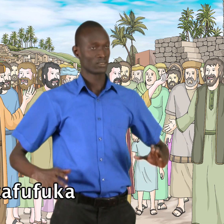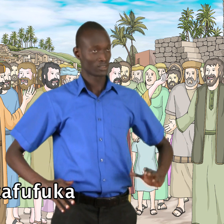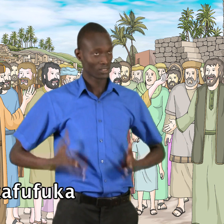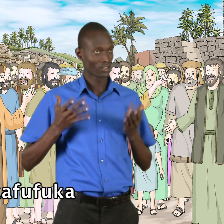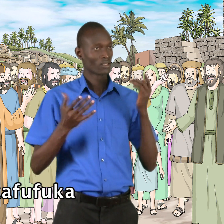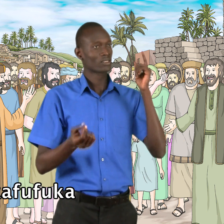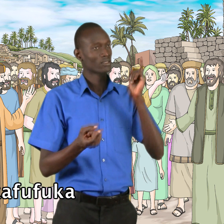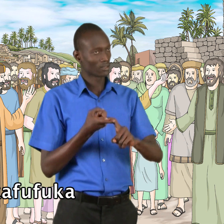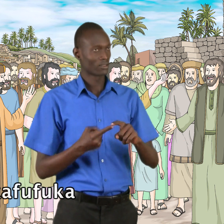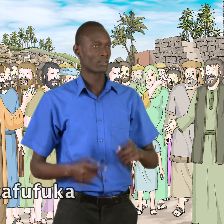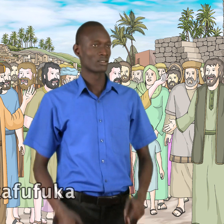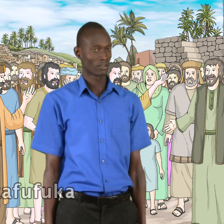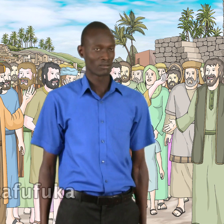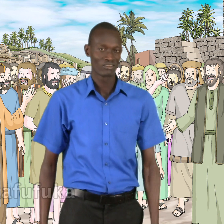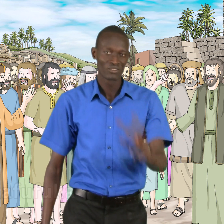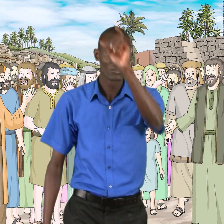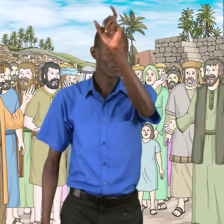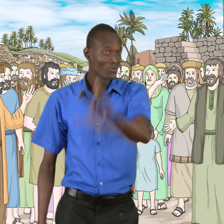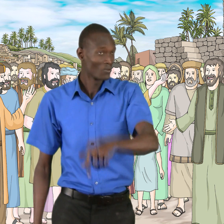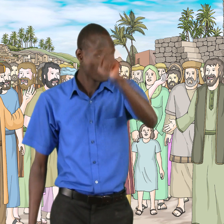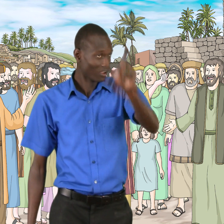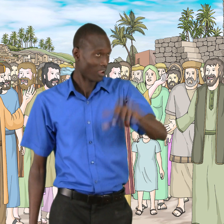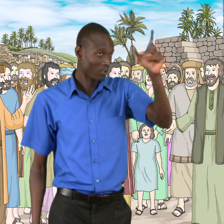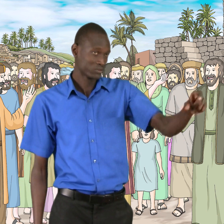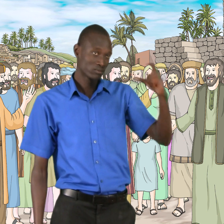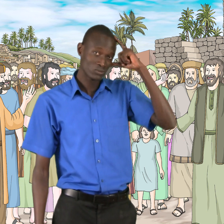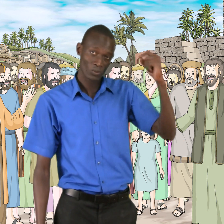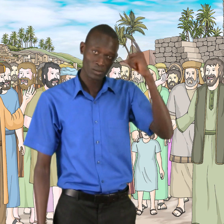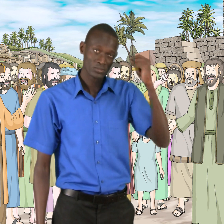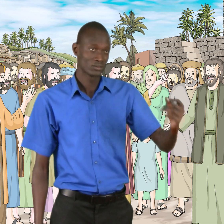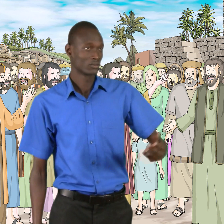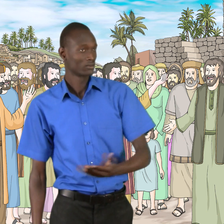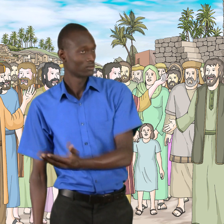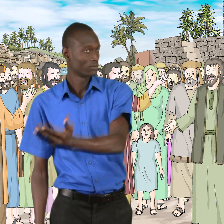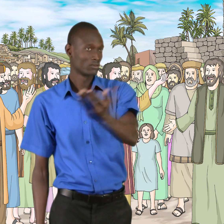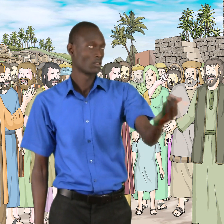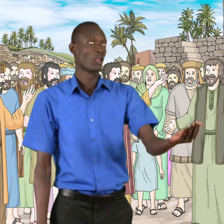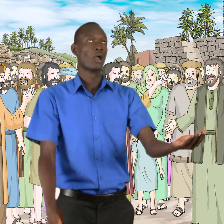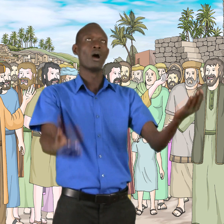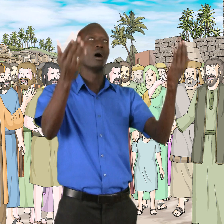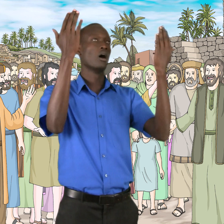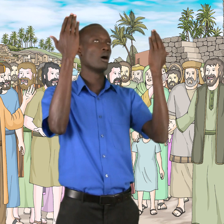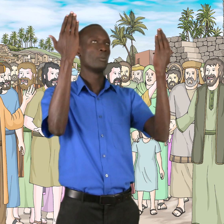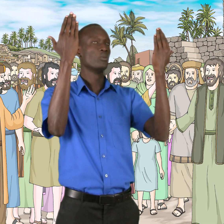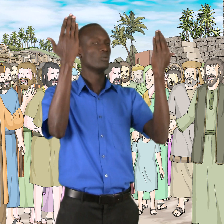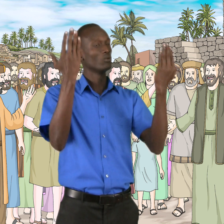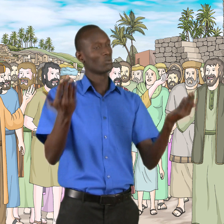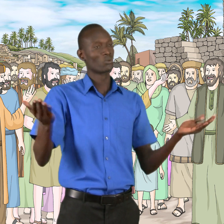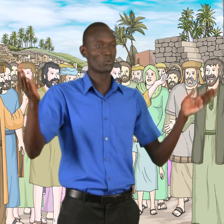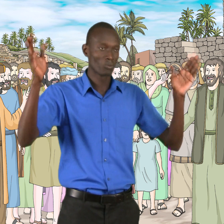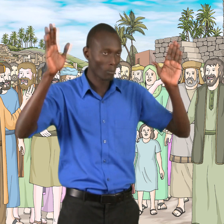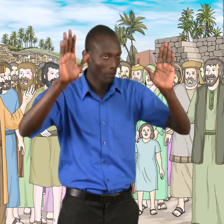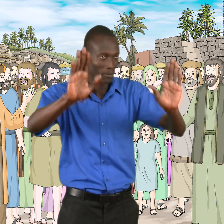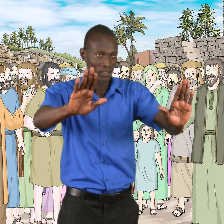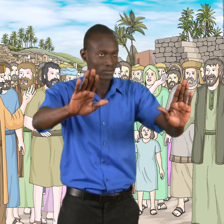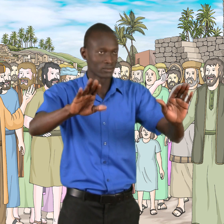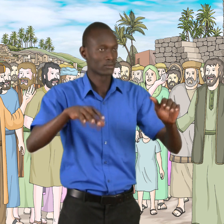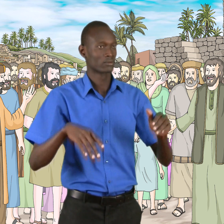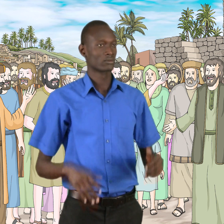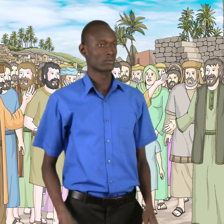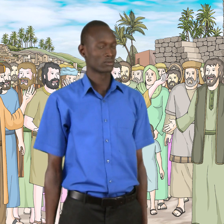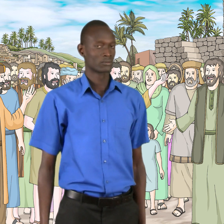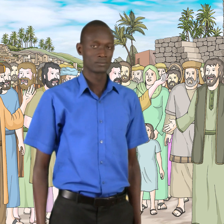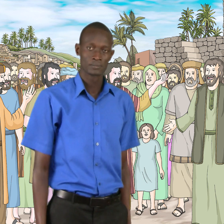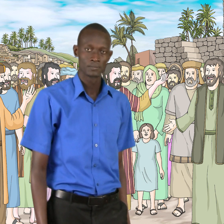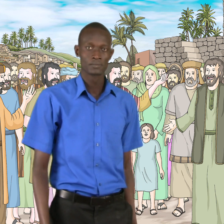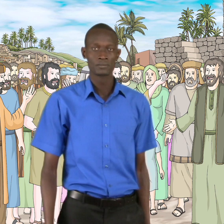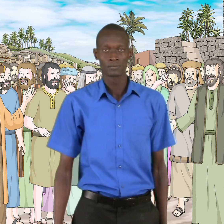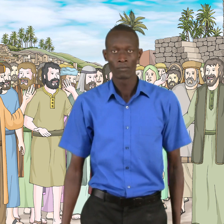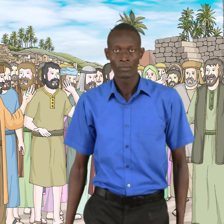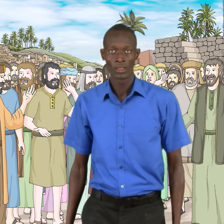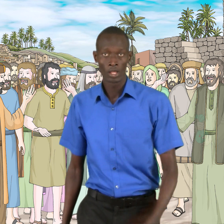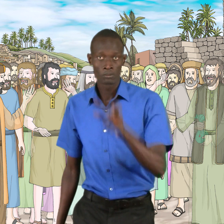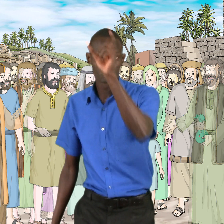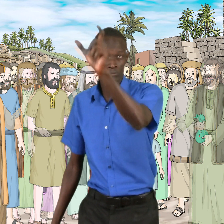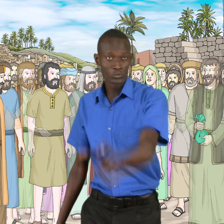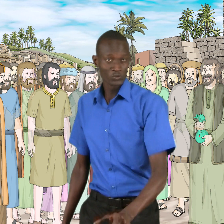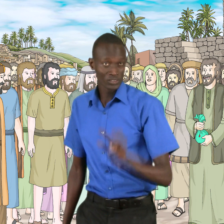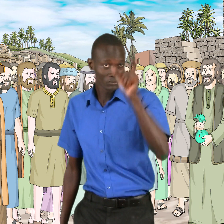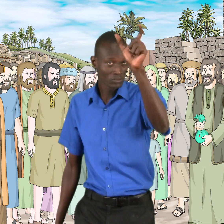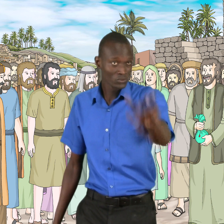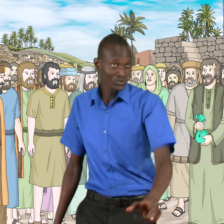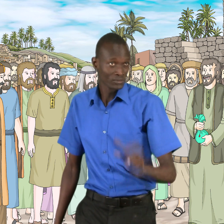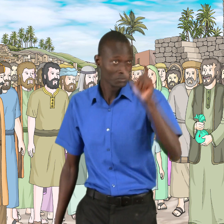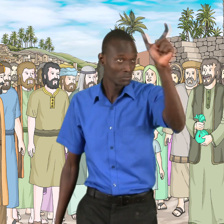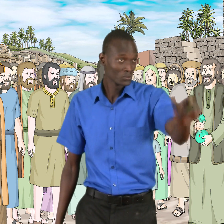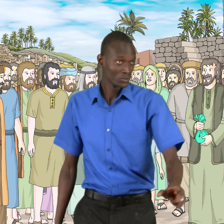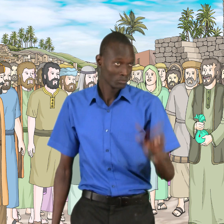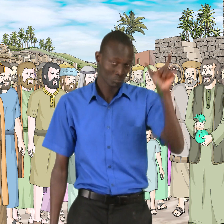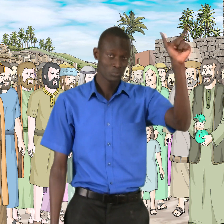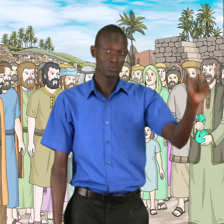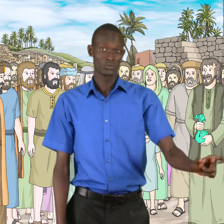And abundant grace was upon them all.